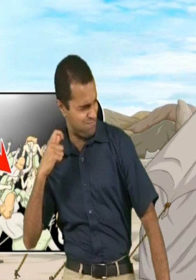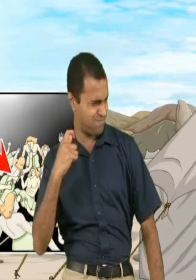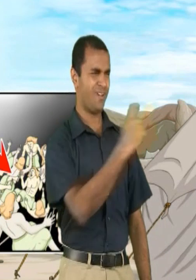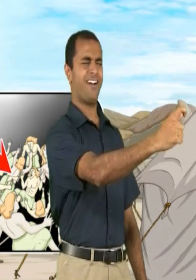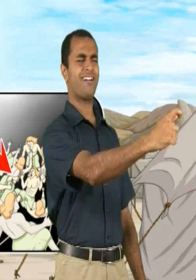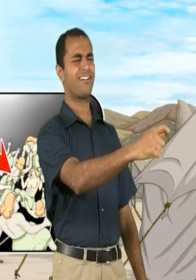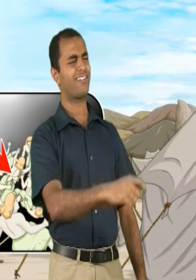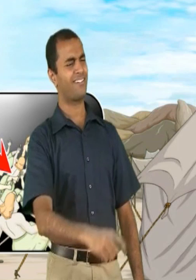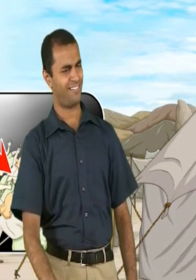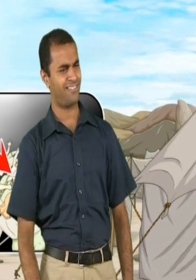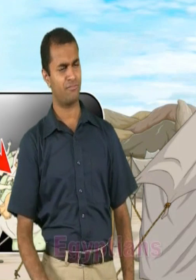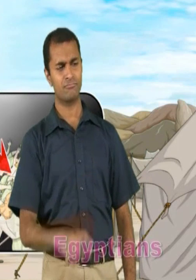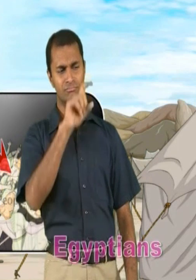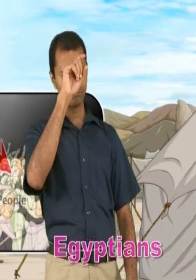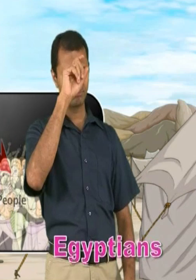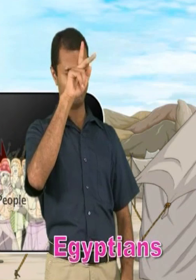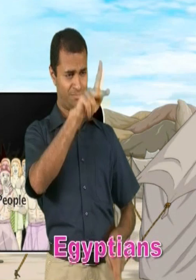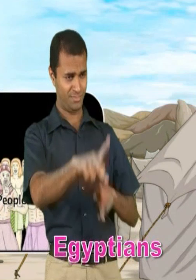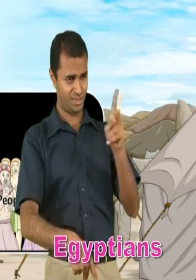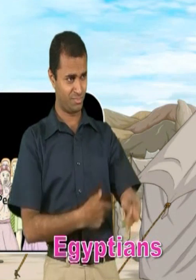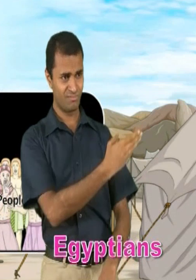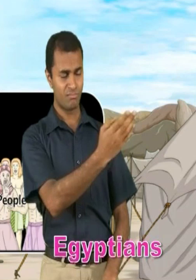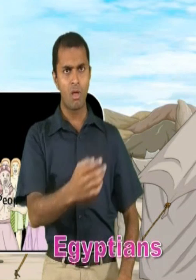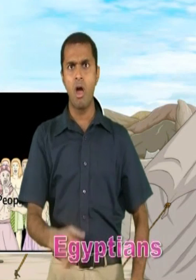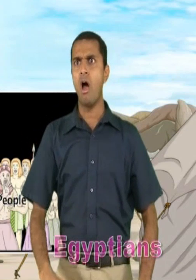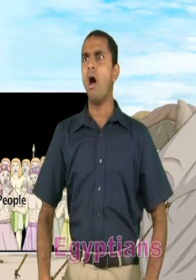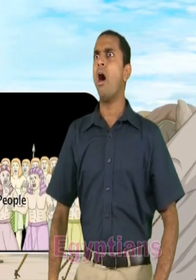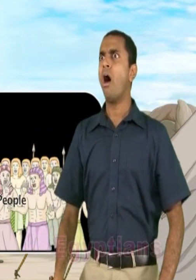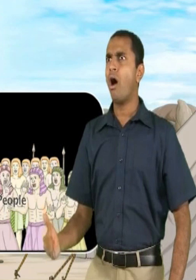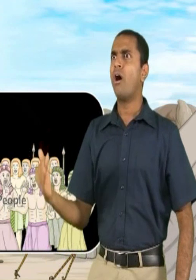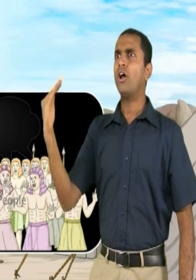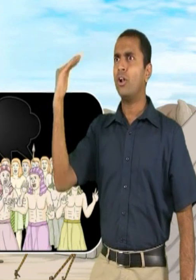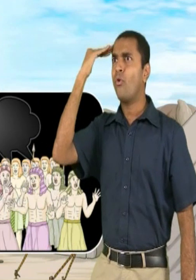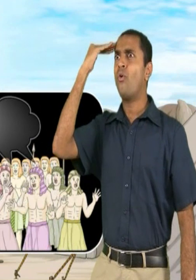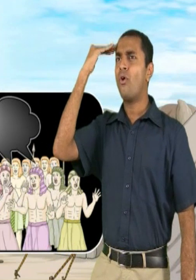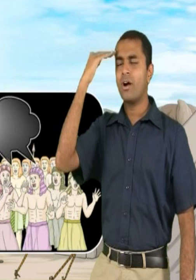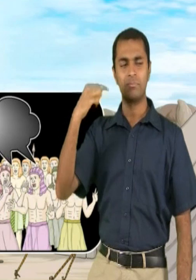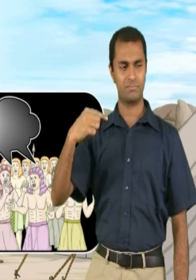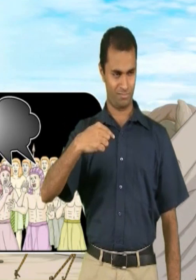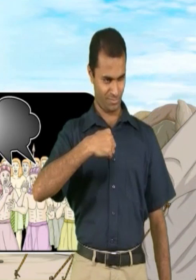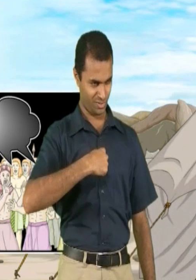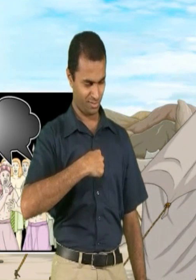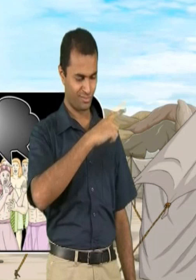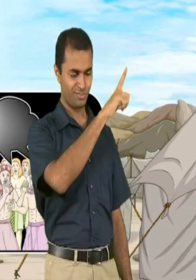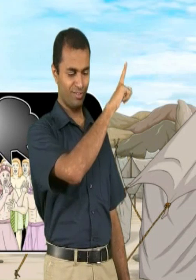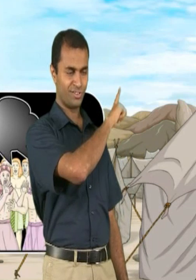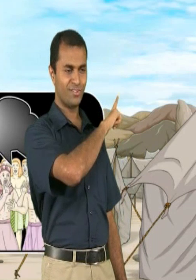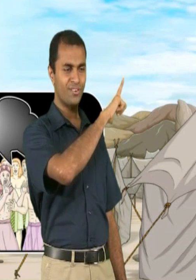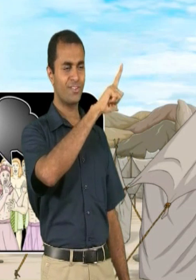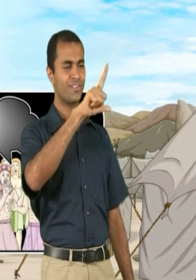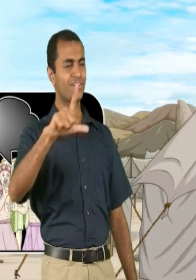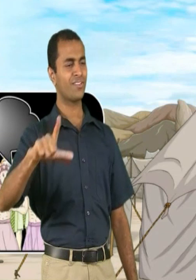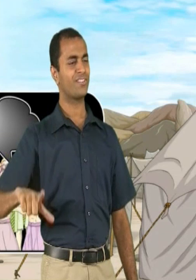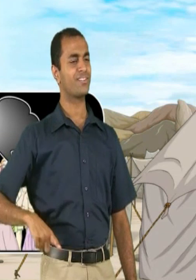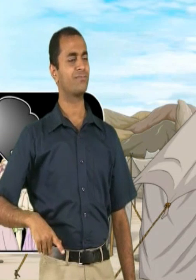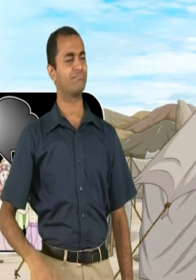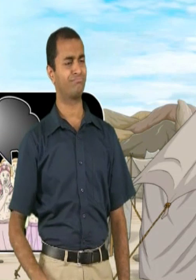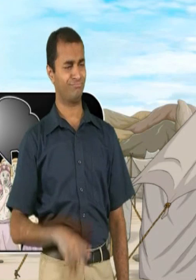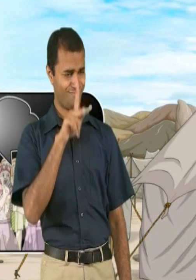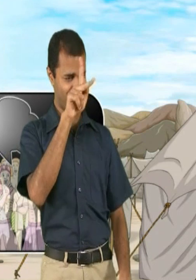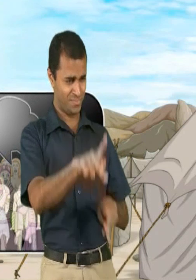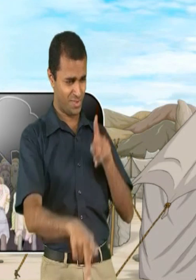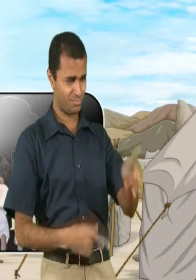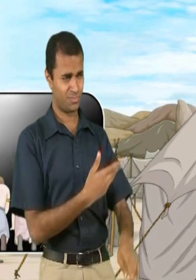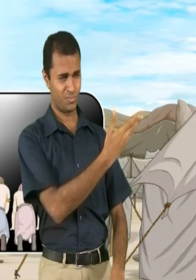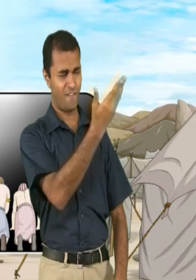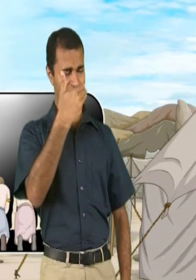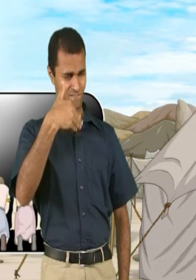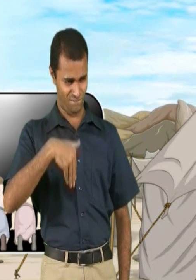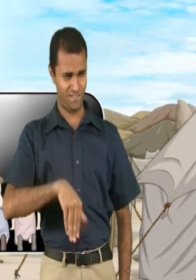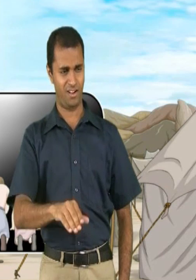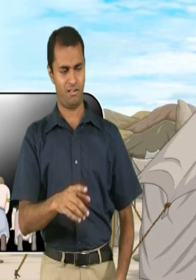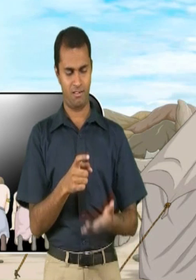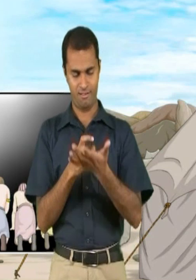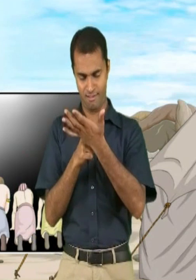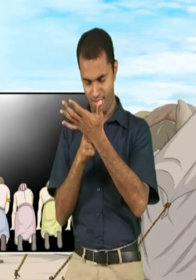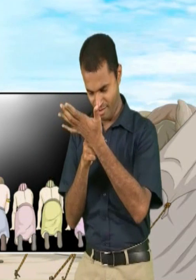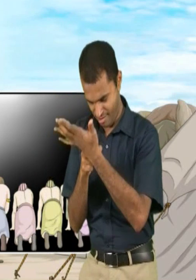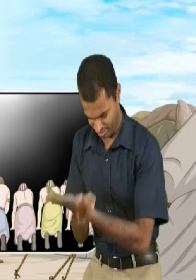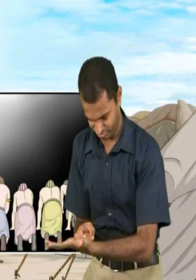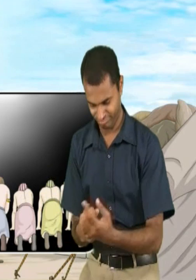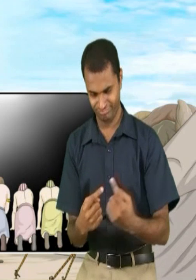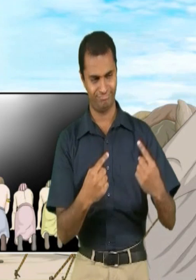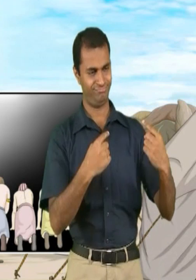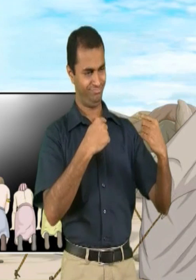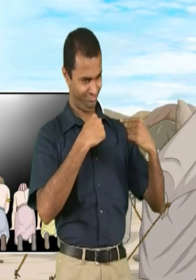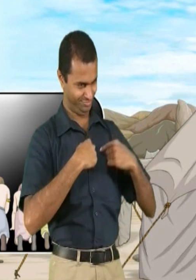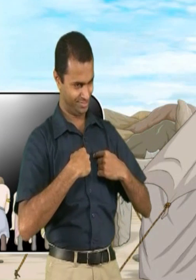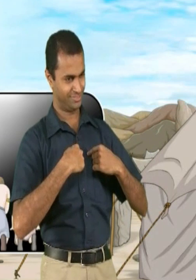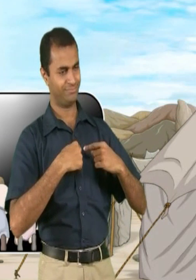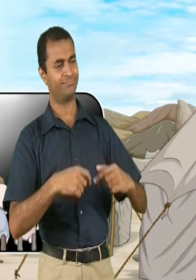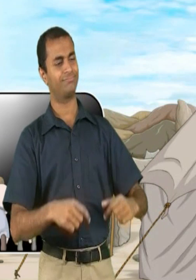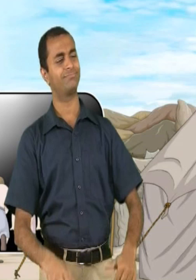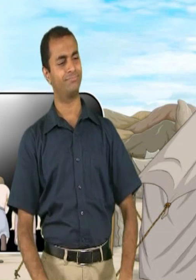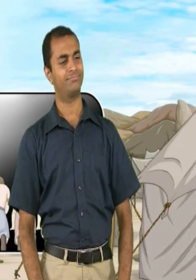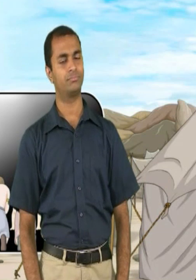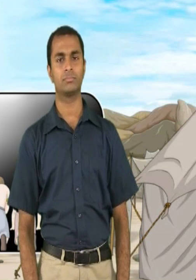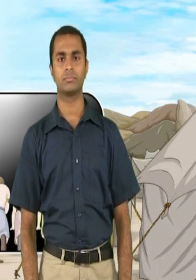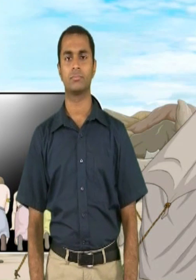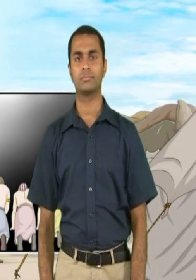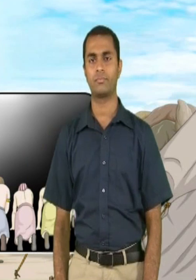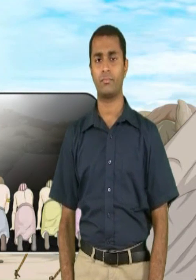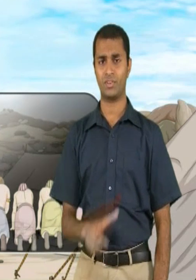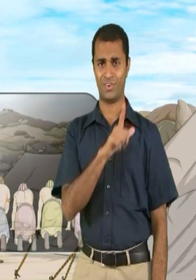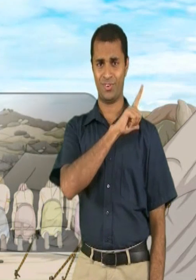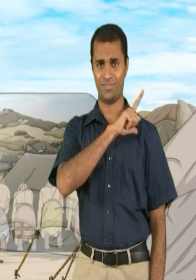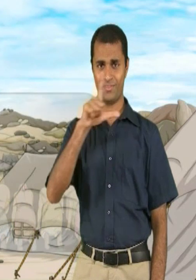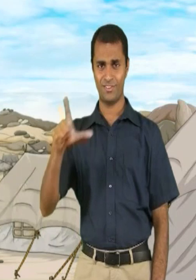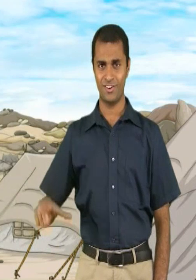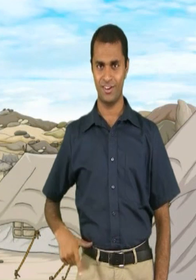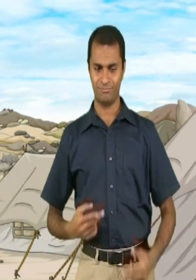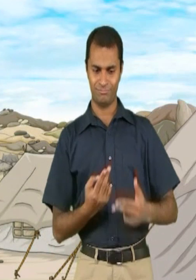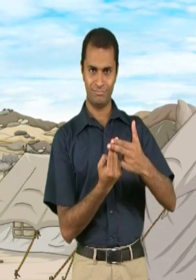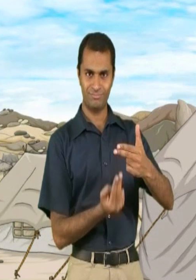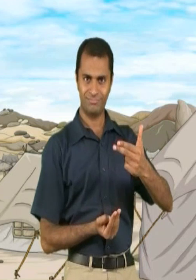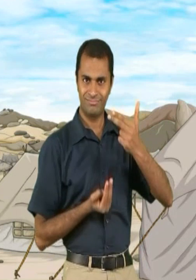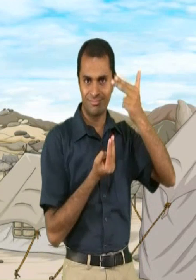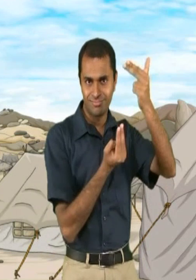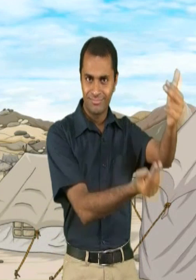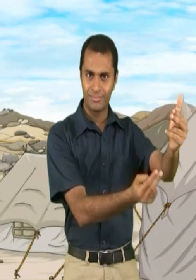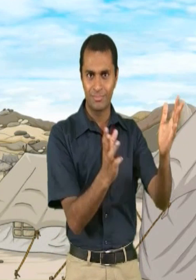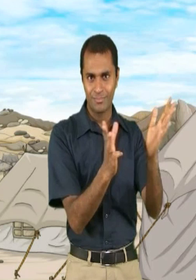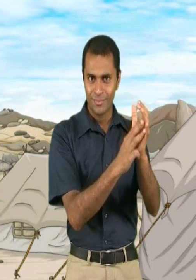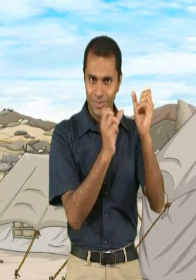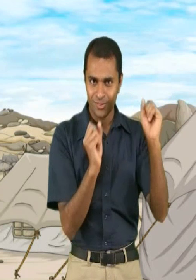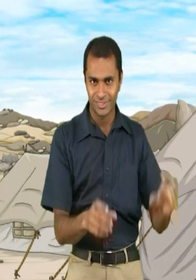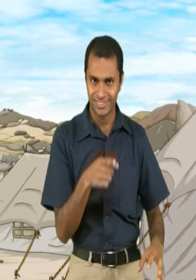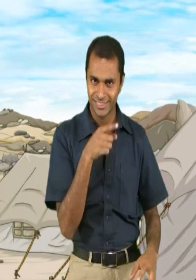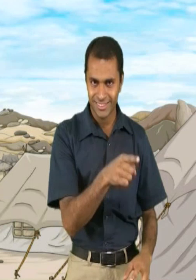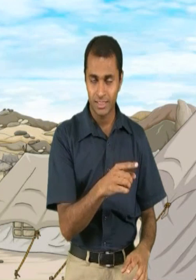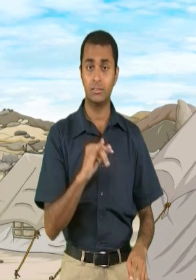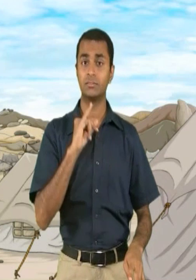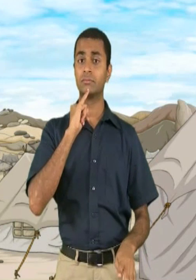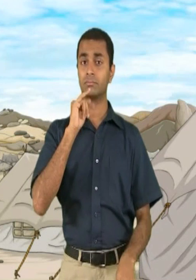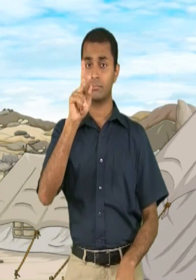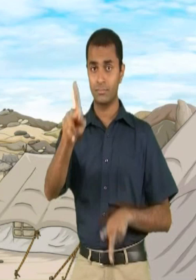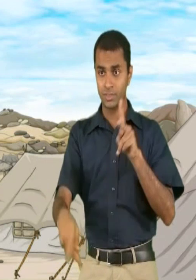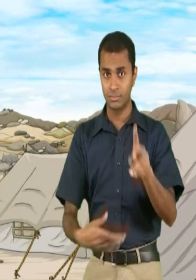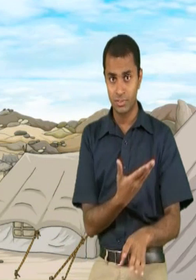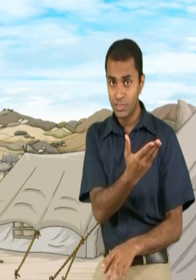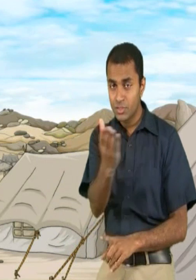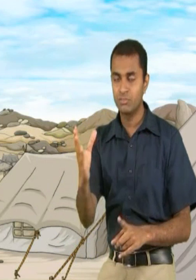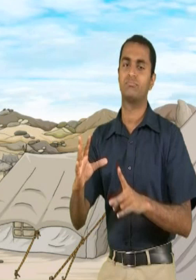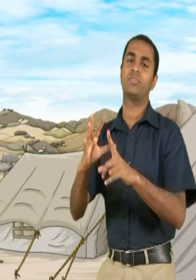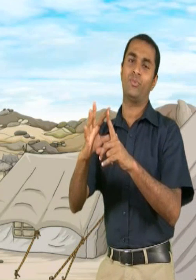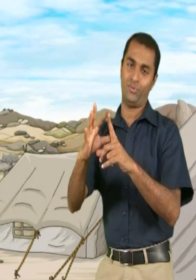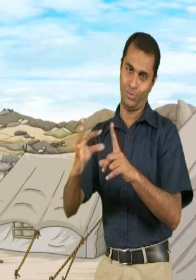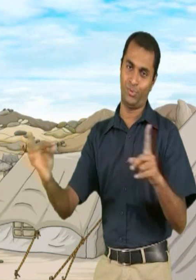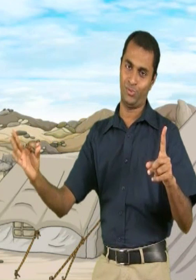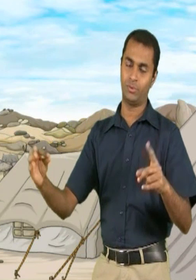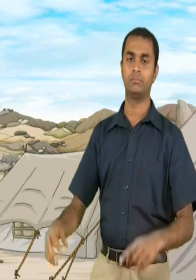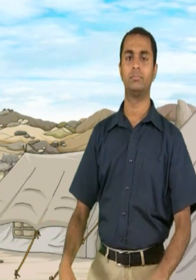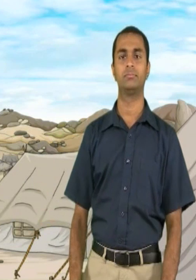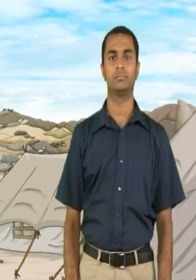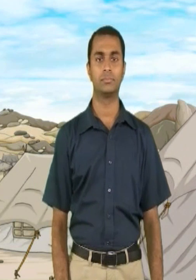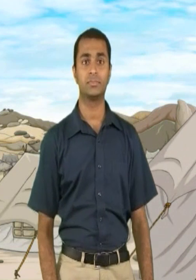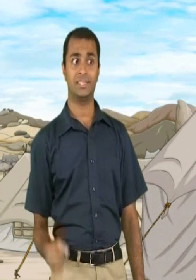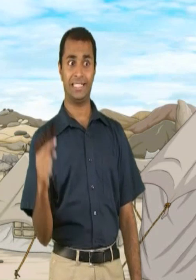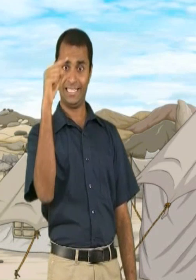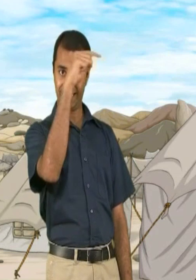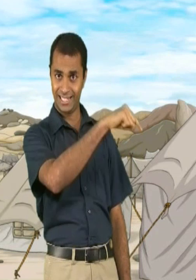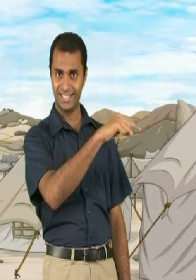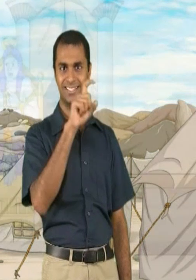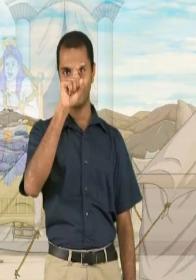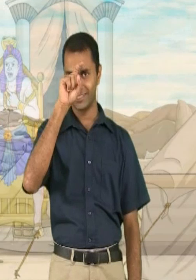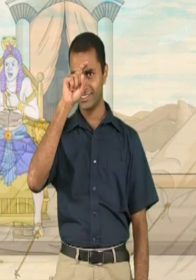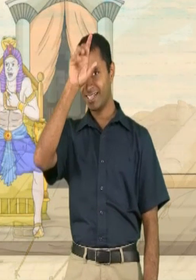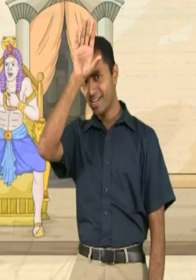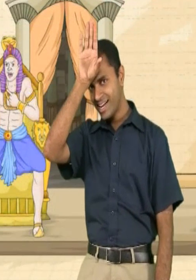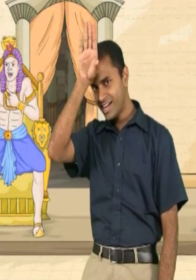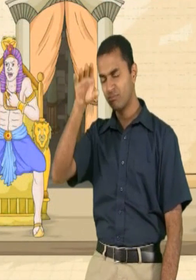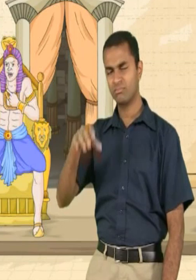But I will gain honor by means of Pharaoh and all his army, and the Egyptians will know that I am the LORD.” So this is what the Israelites did.